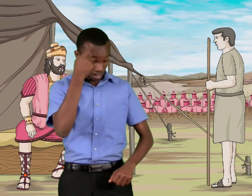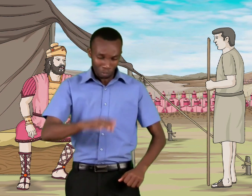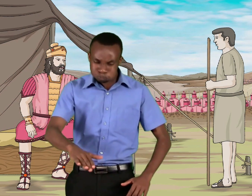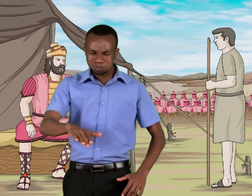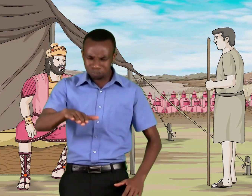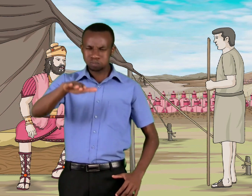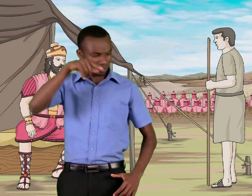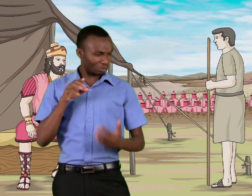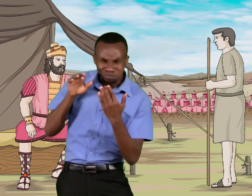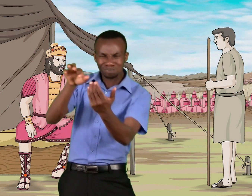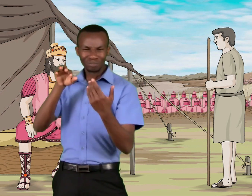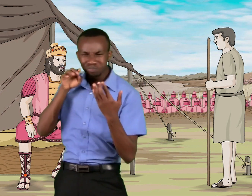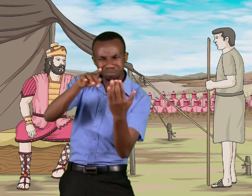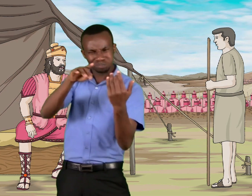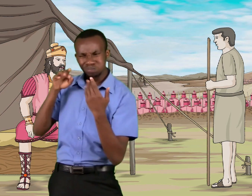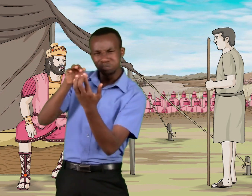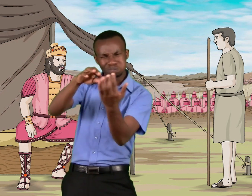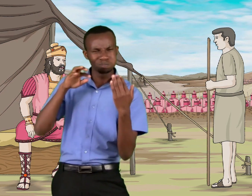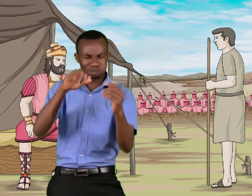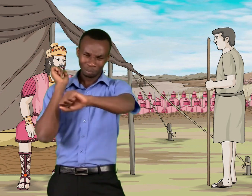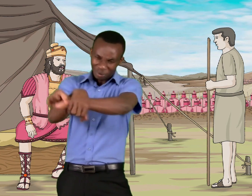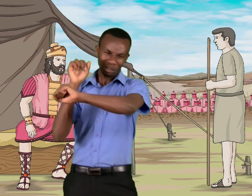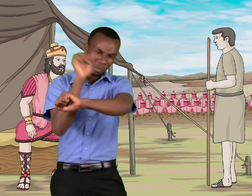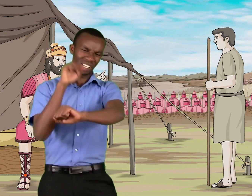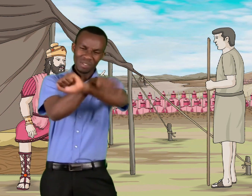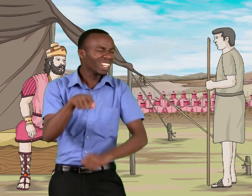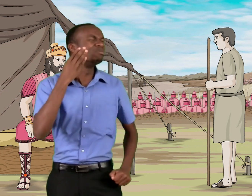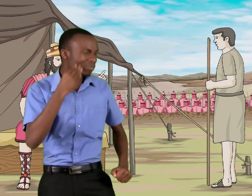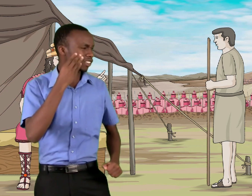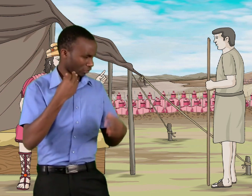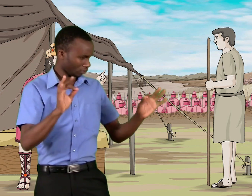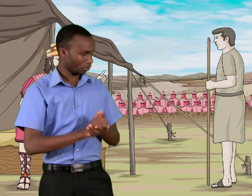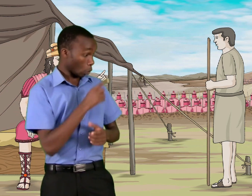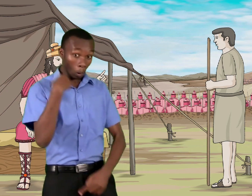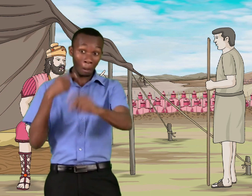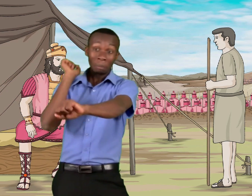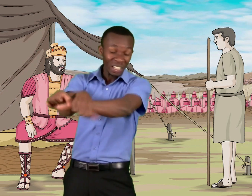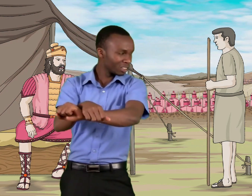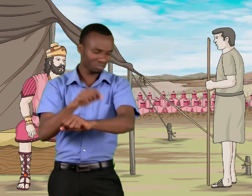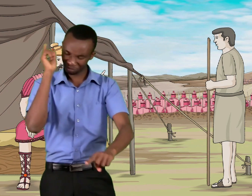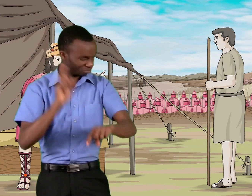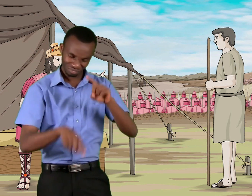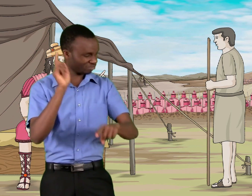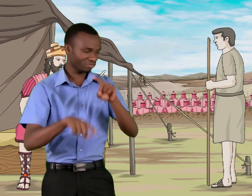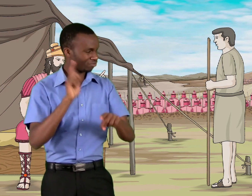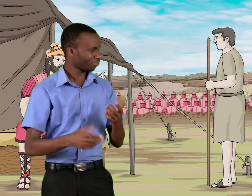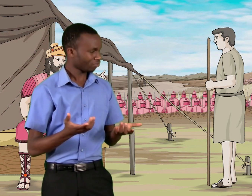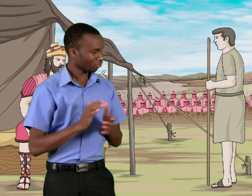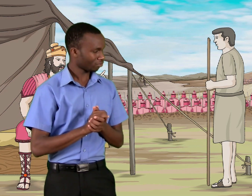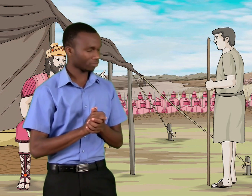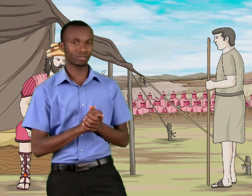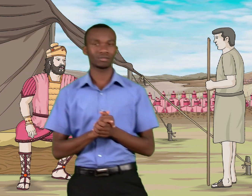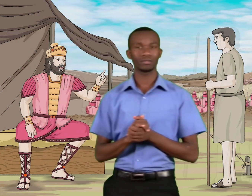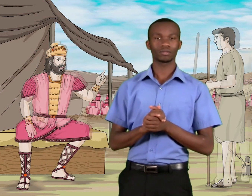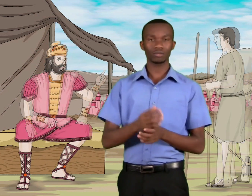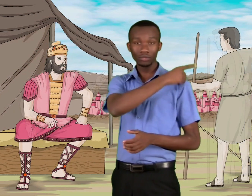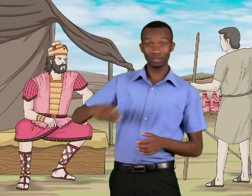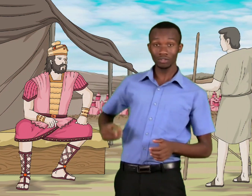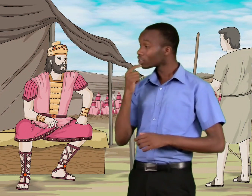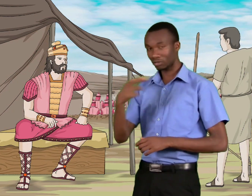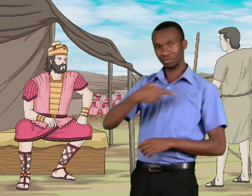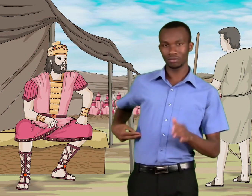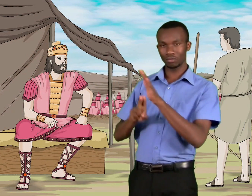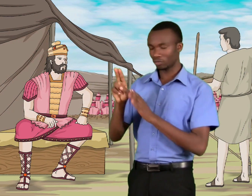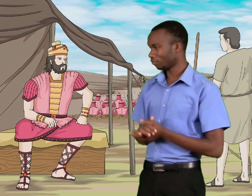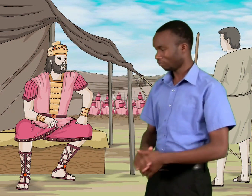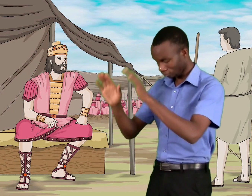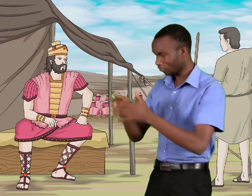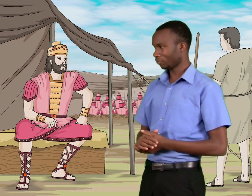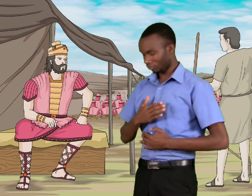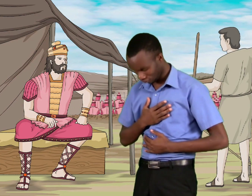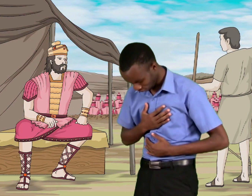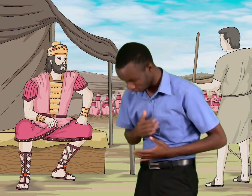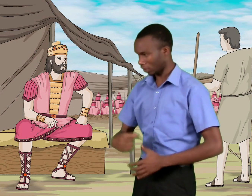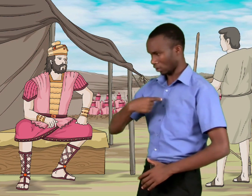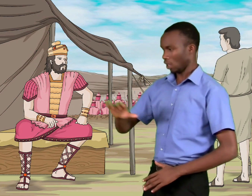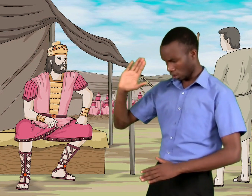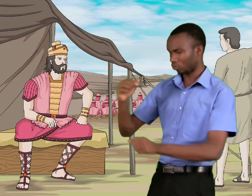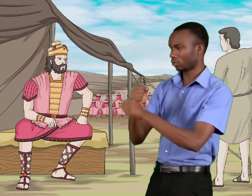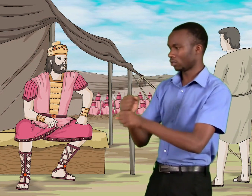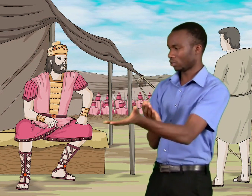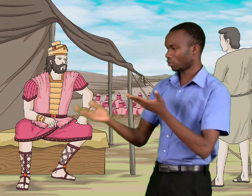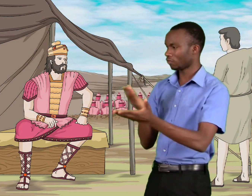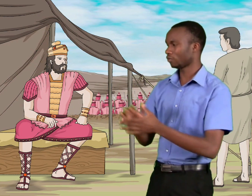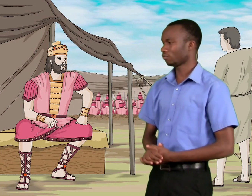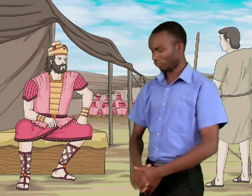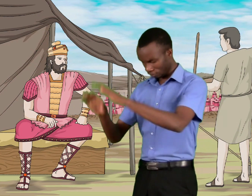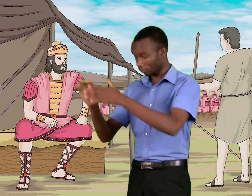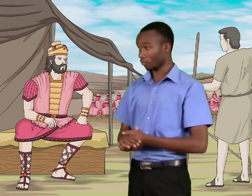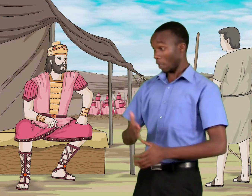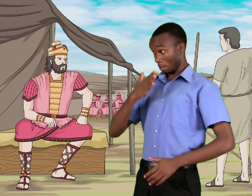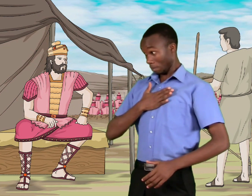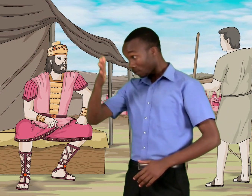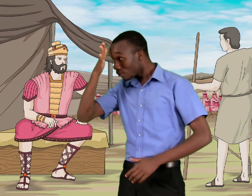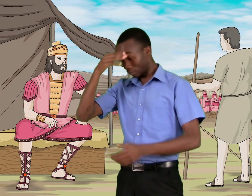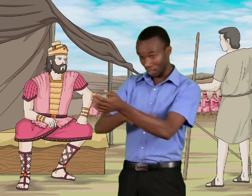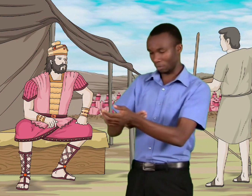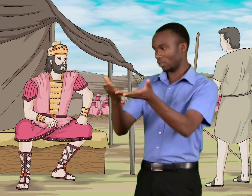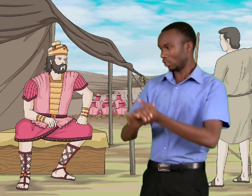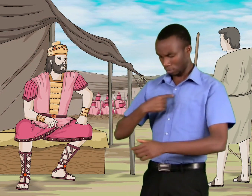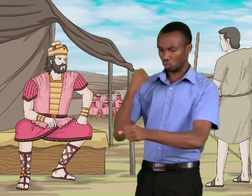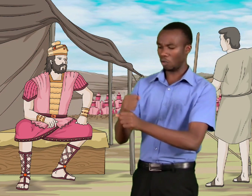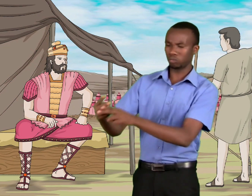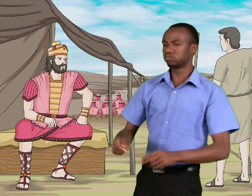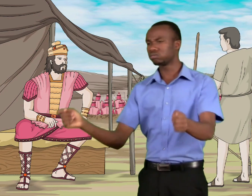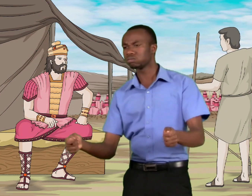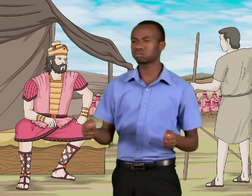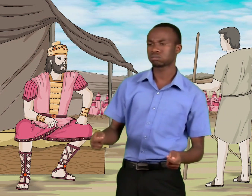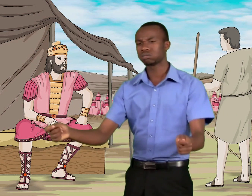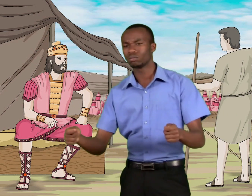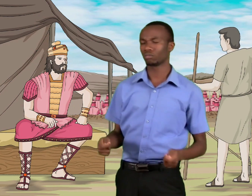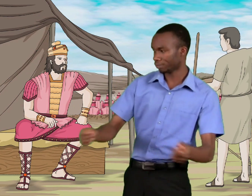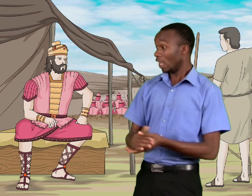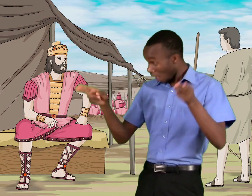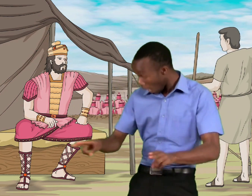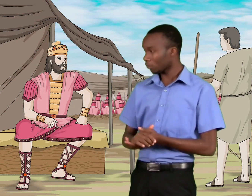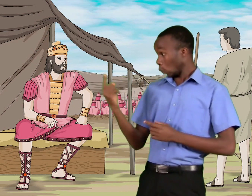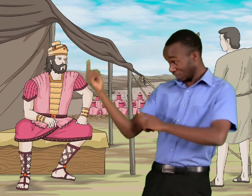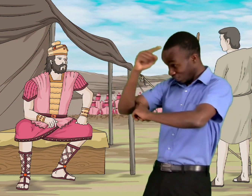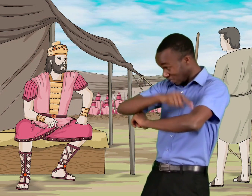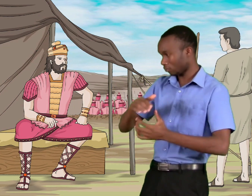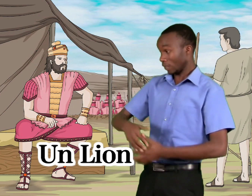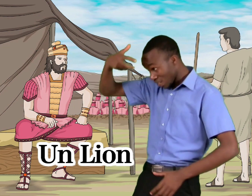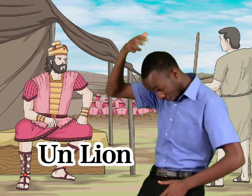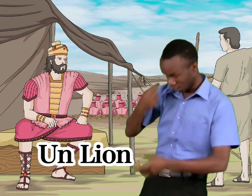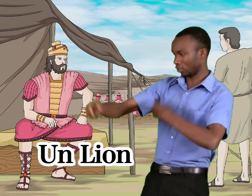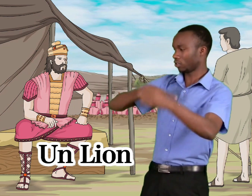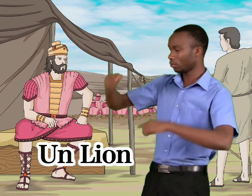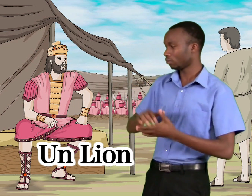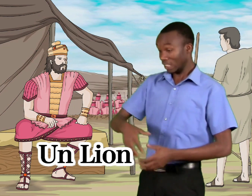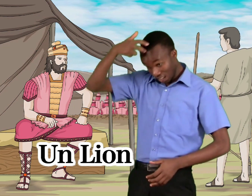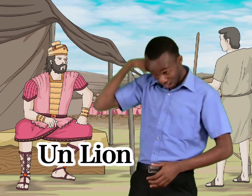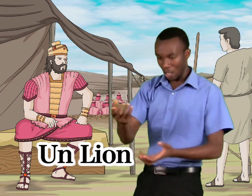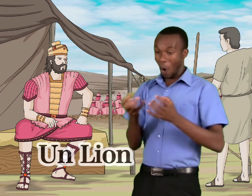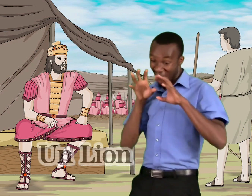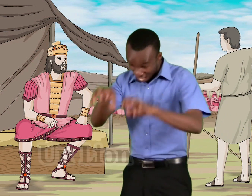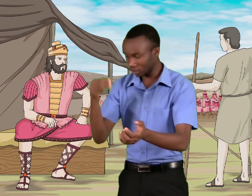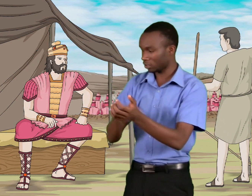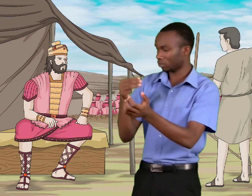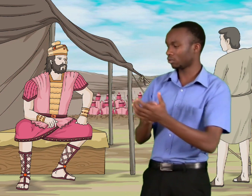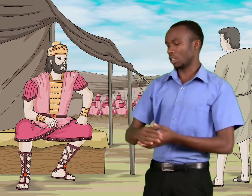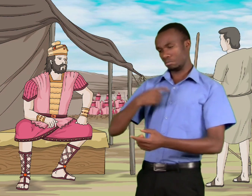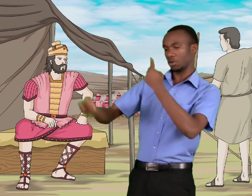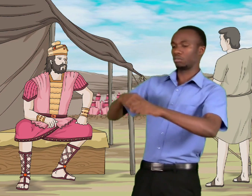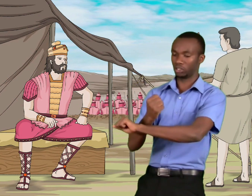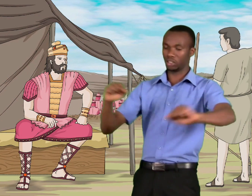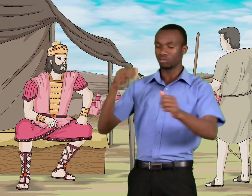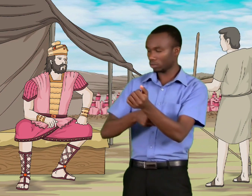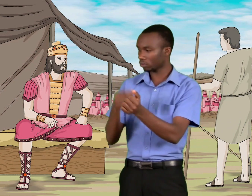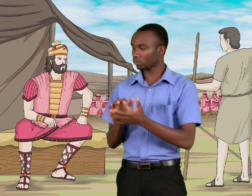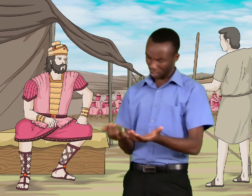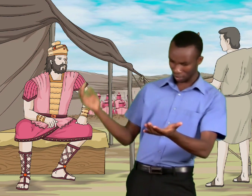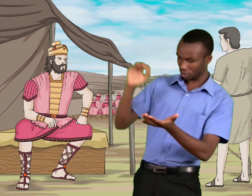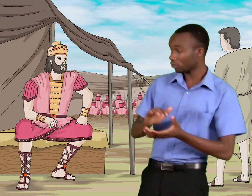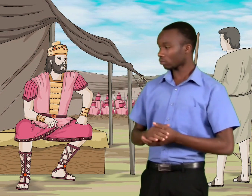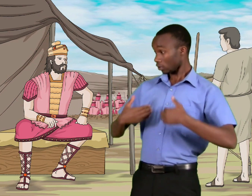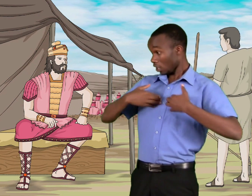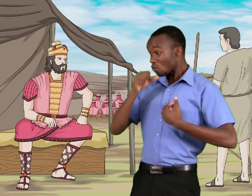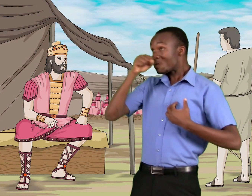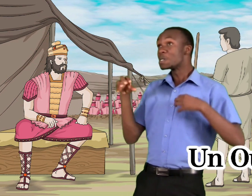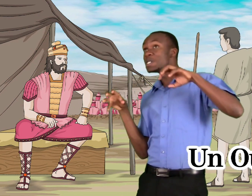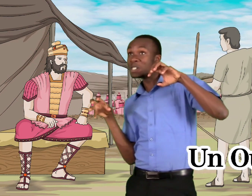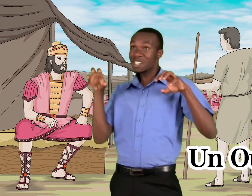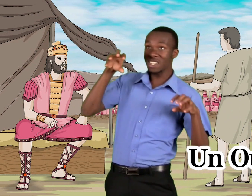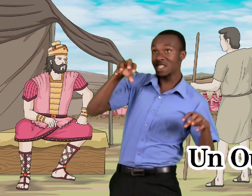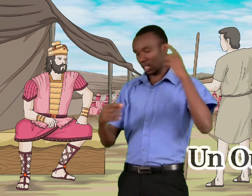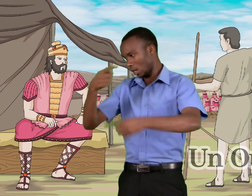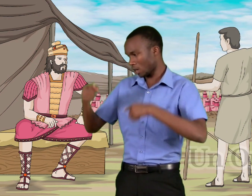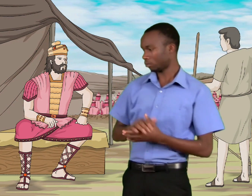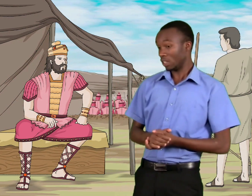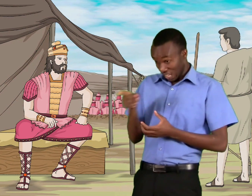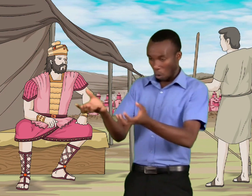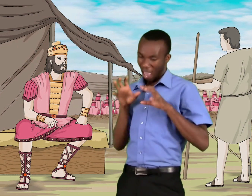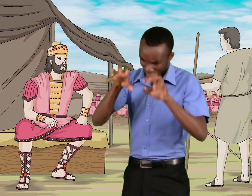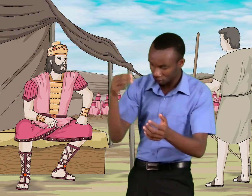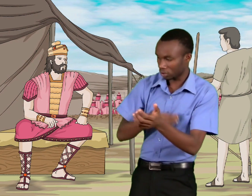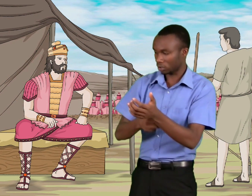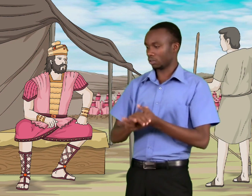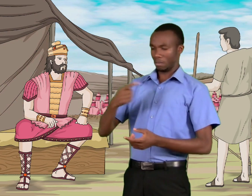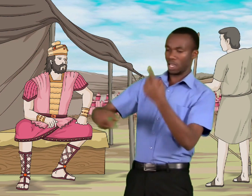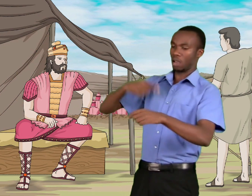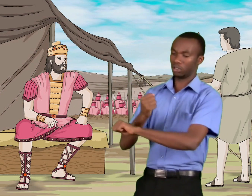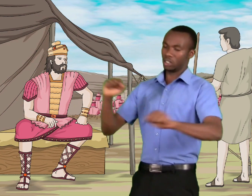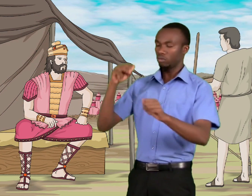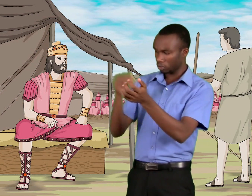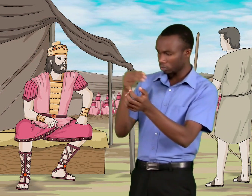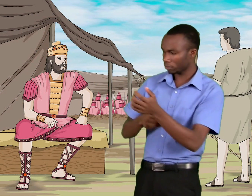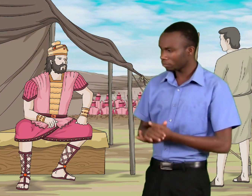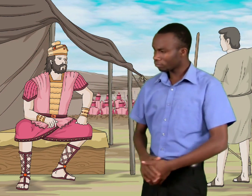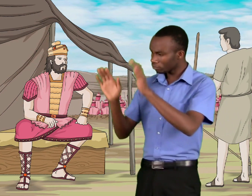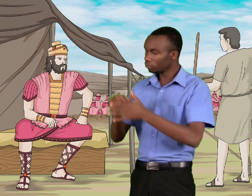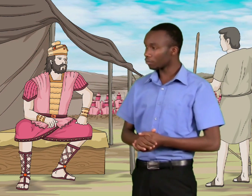David replied, “Your servant has been tending his father’s sheep, and whenever a lion or a bear came and carried off a lamb from the flock, I went after it, struck it down, and delivered the lamb from its mouth.